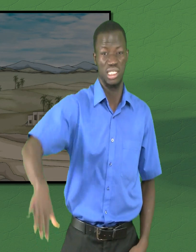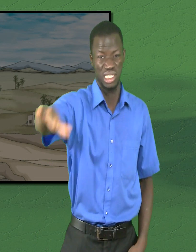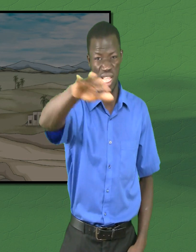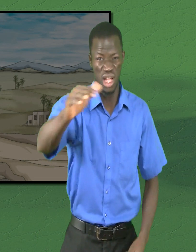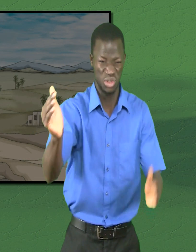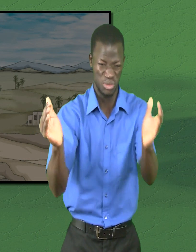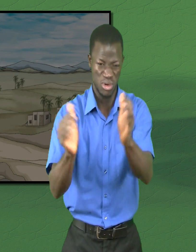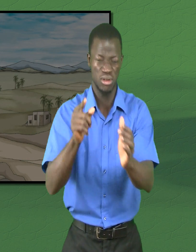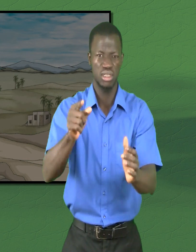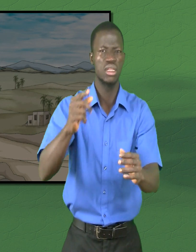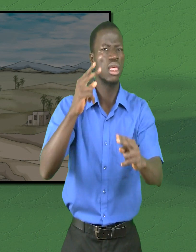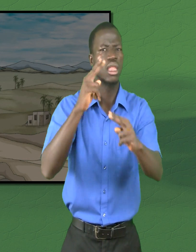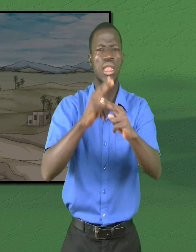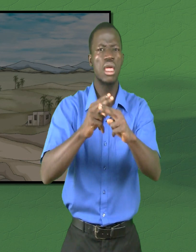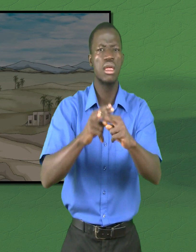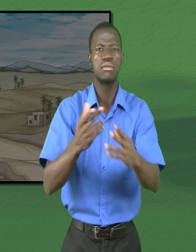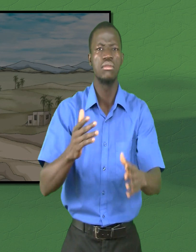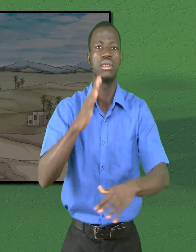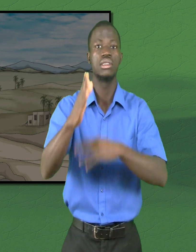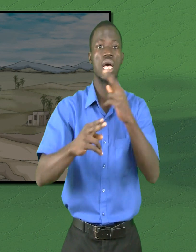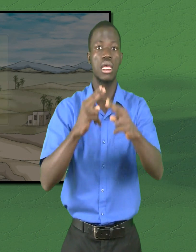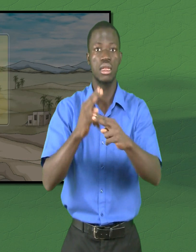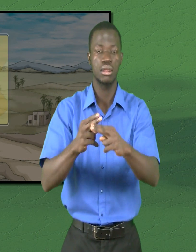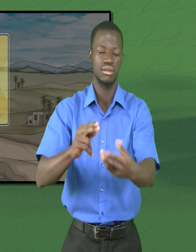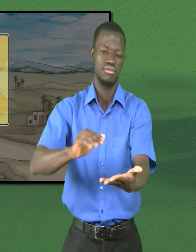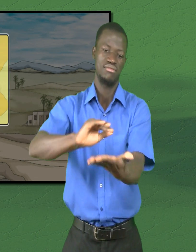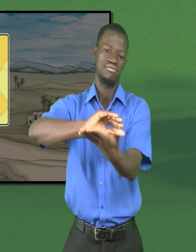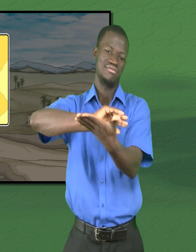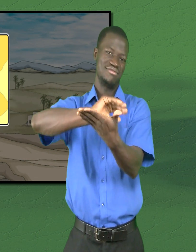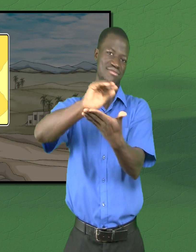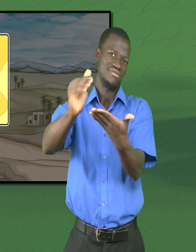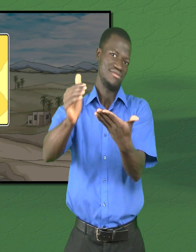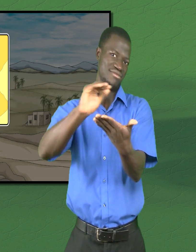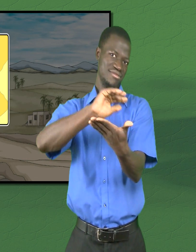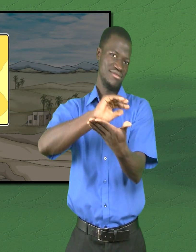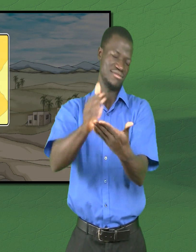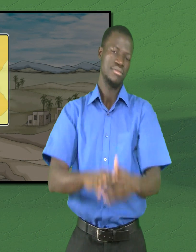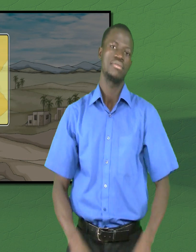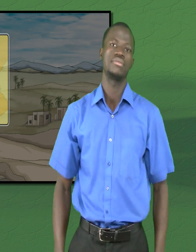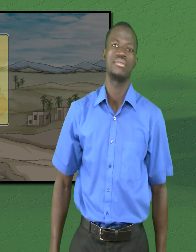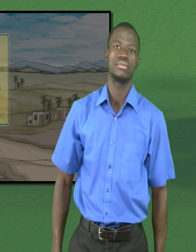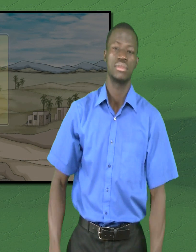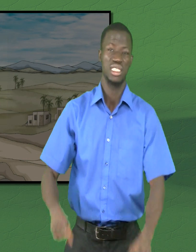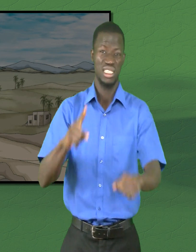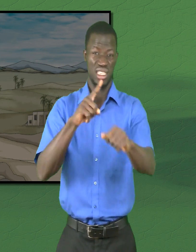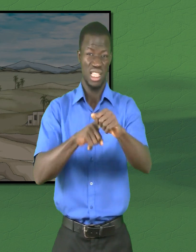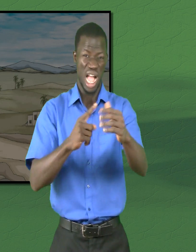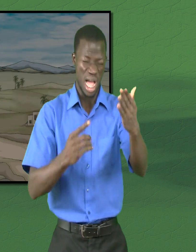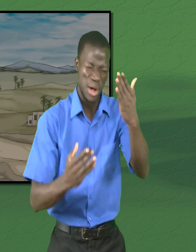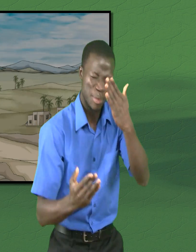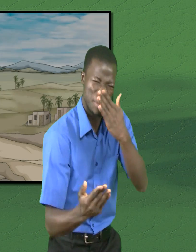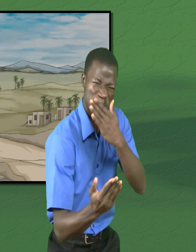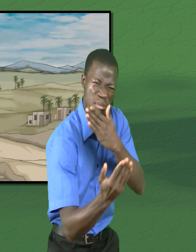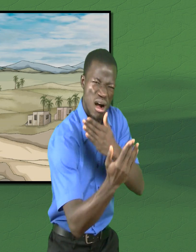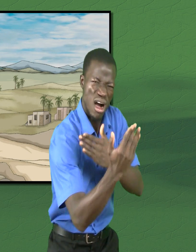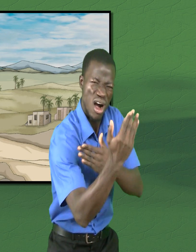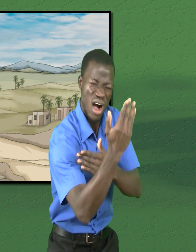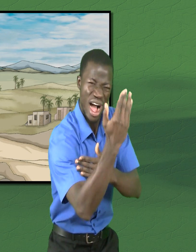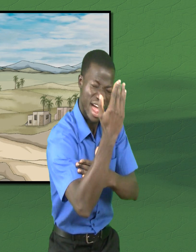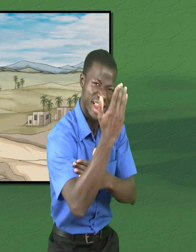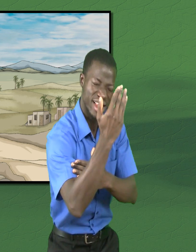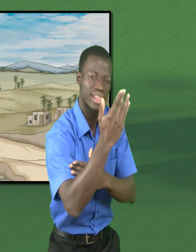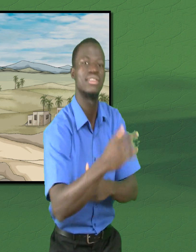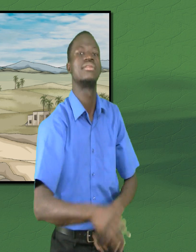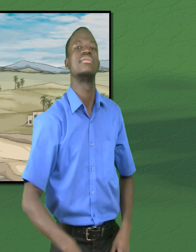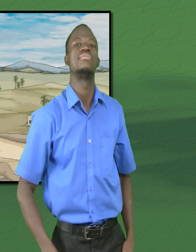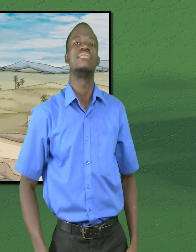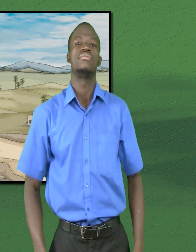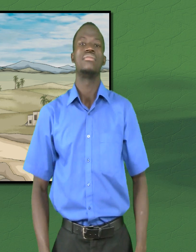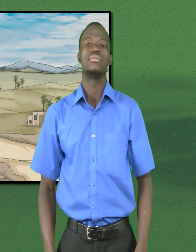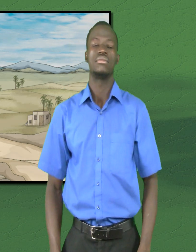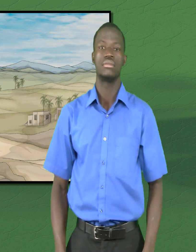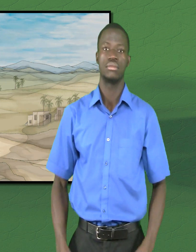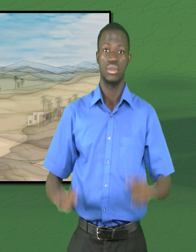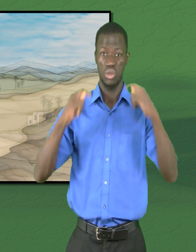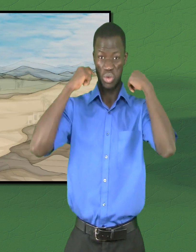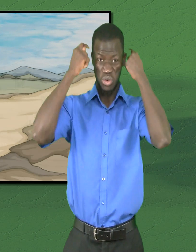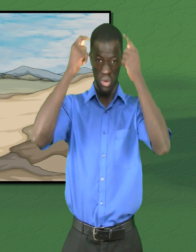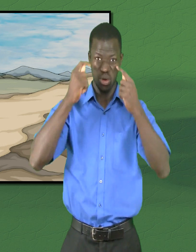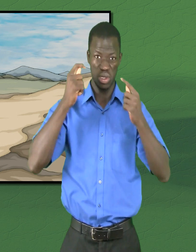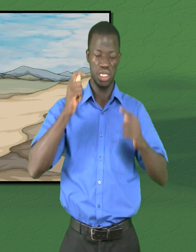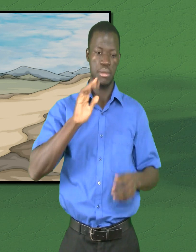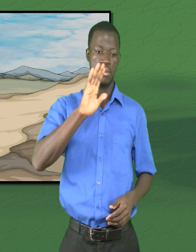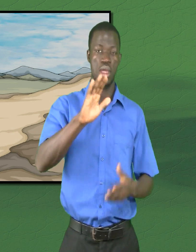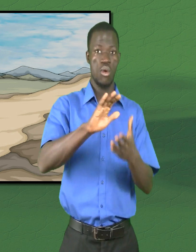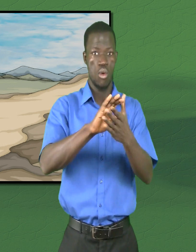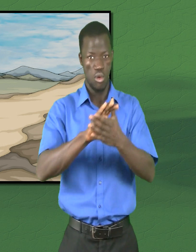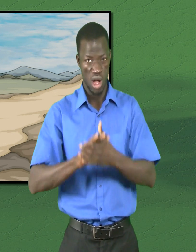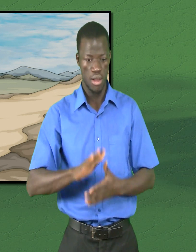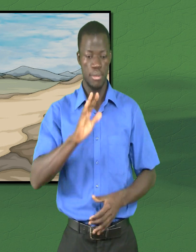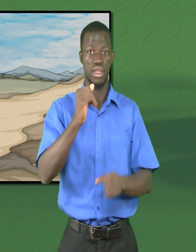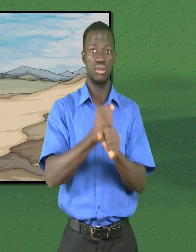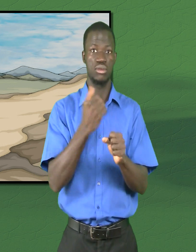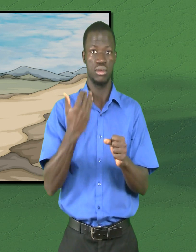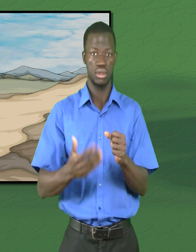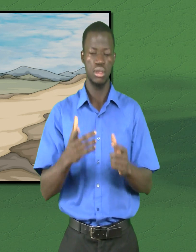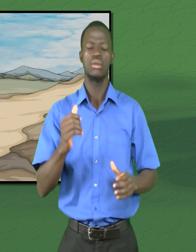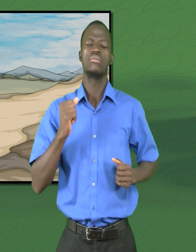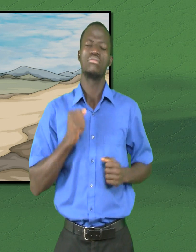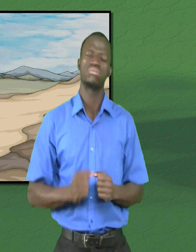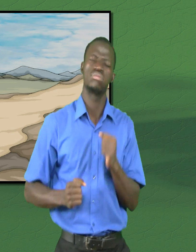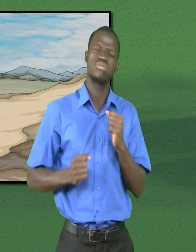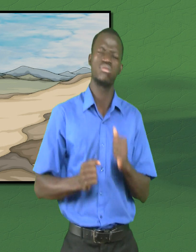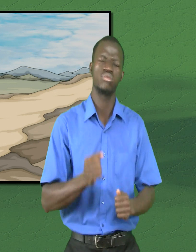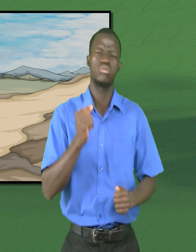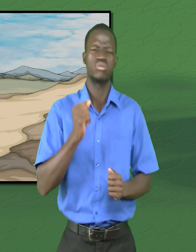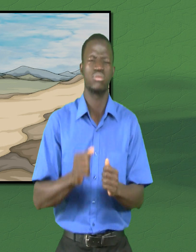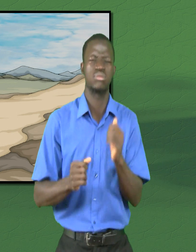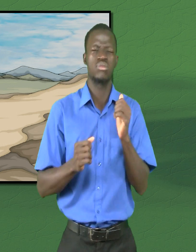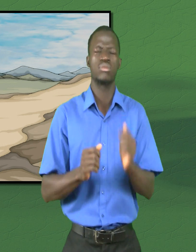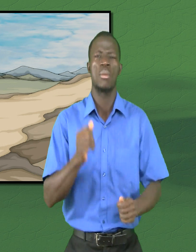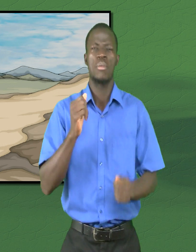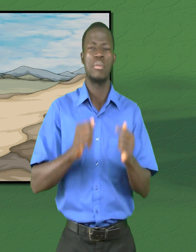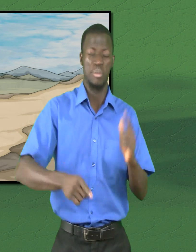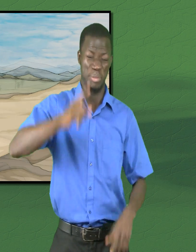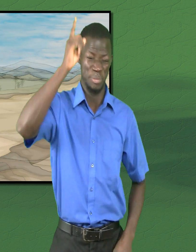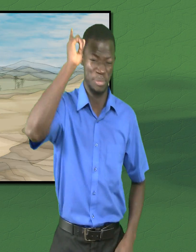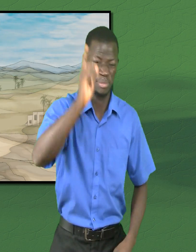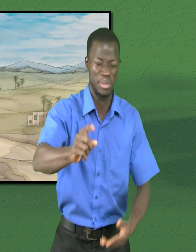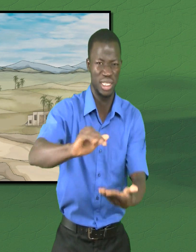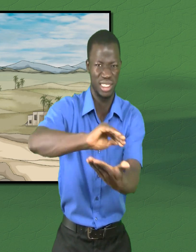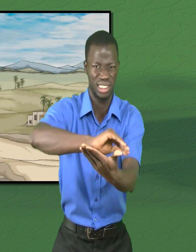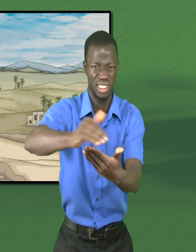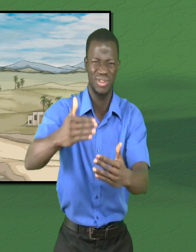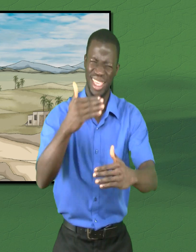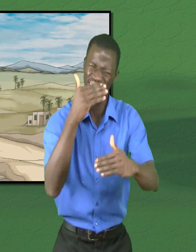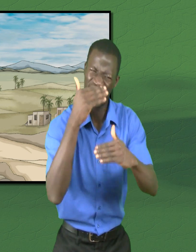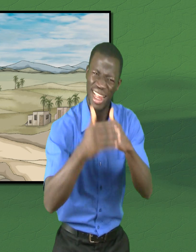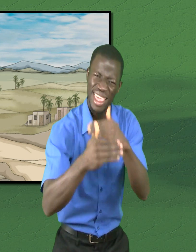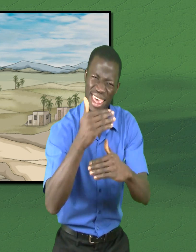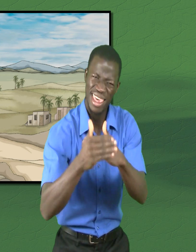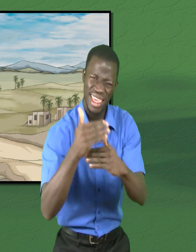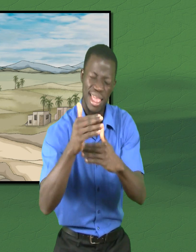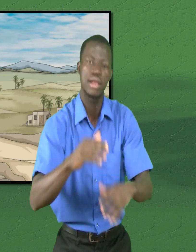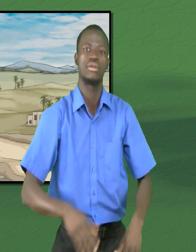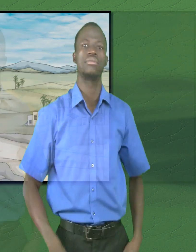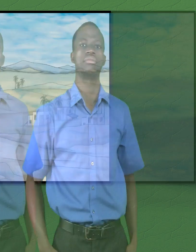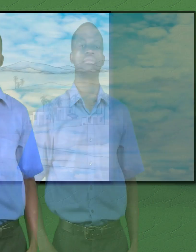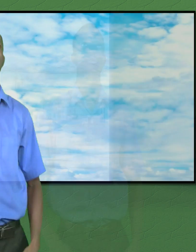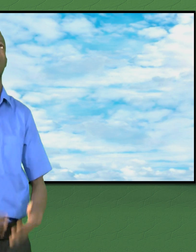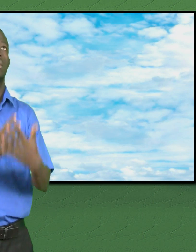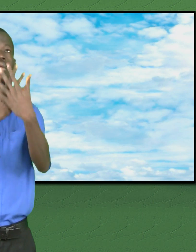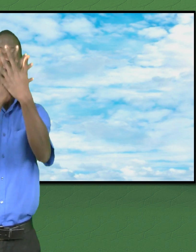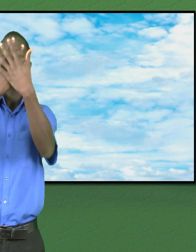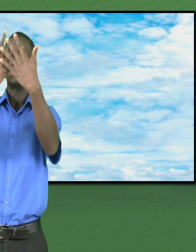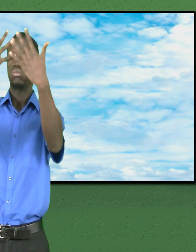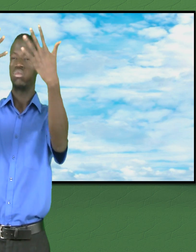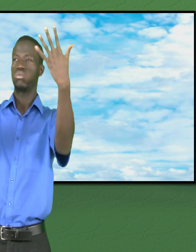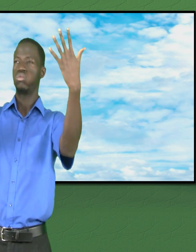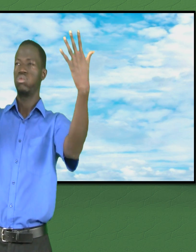That is why the town was called Zoar. And by the time the sun had risen over the land, Lot had reached Zoar.